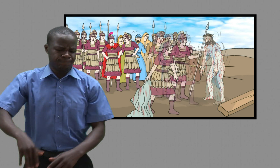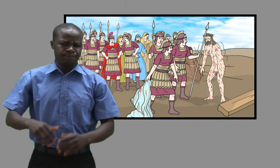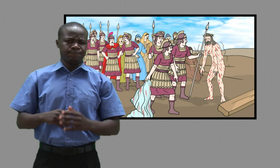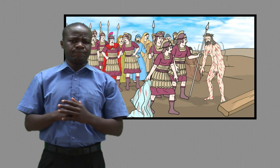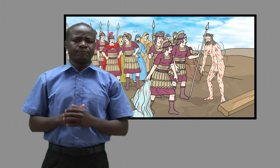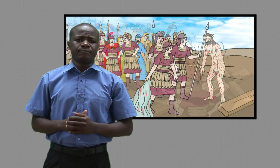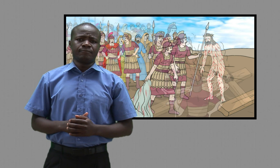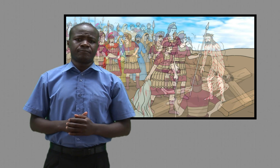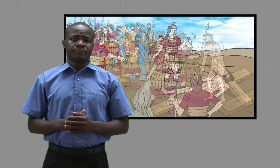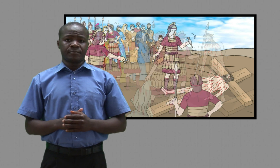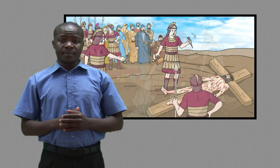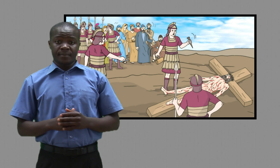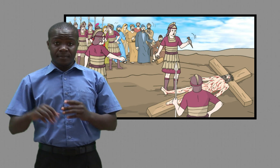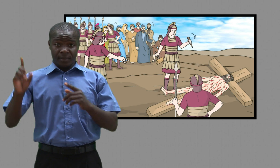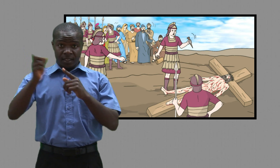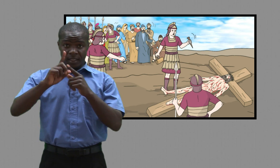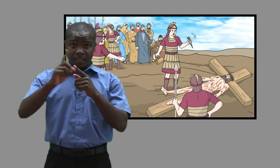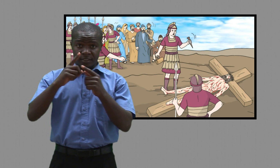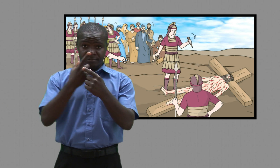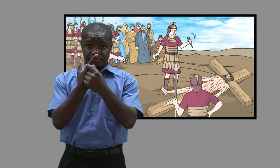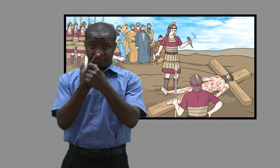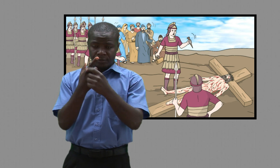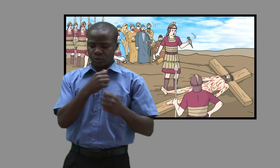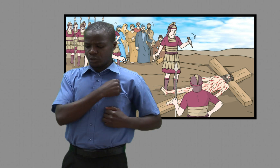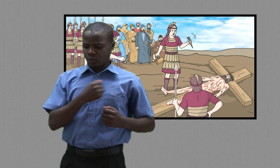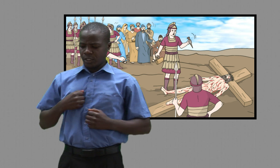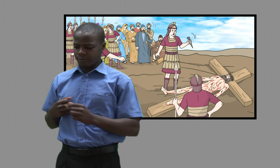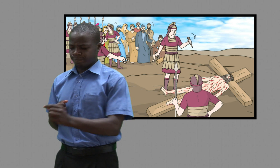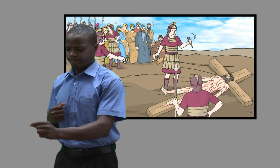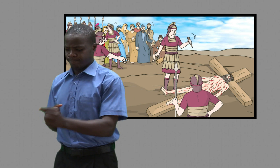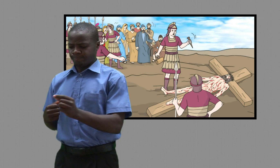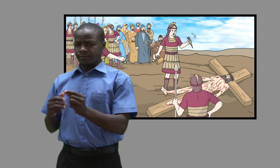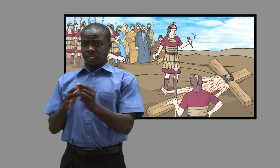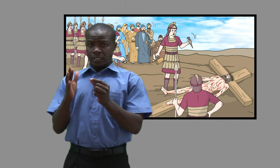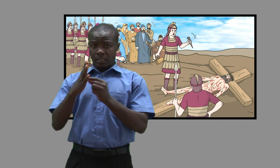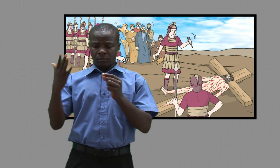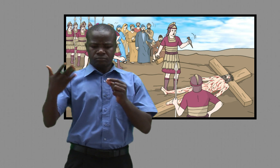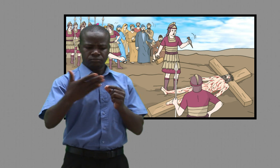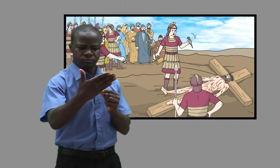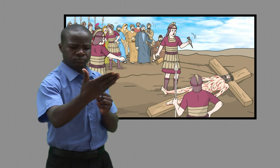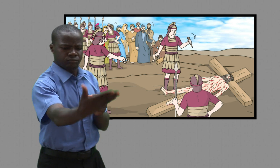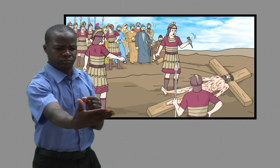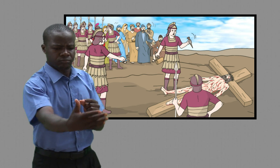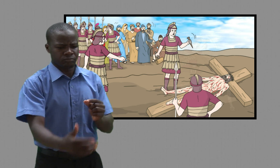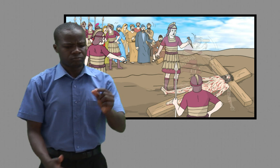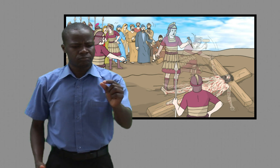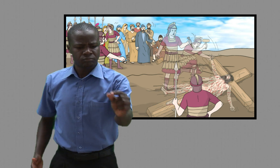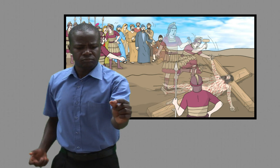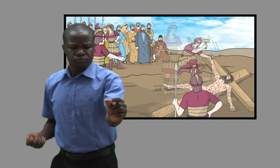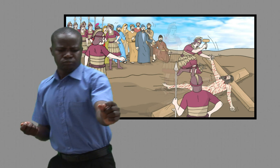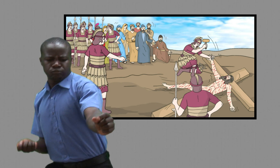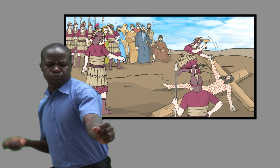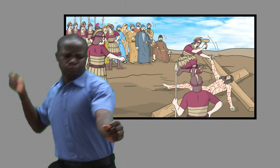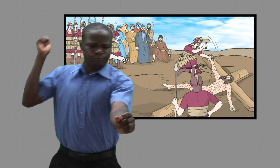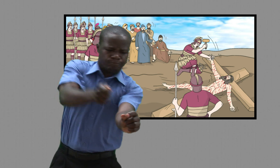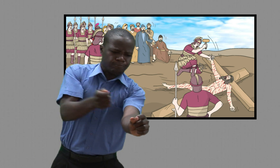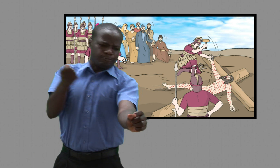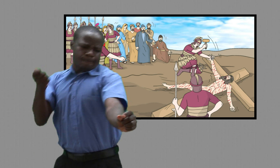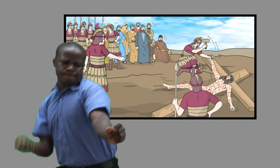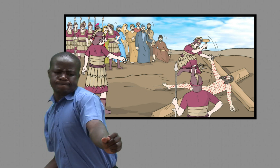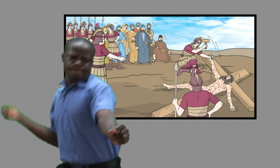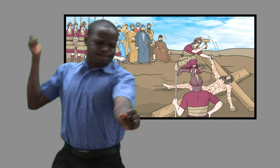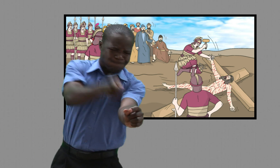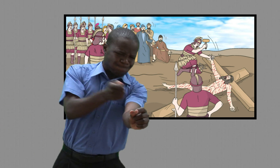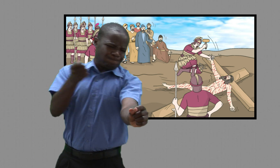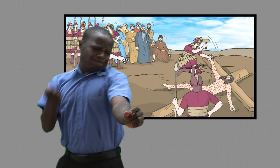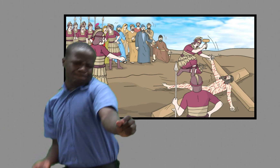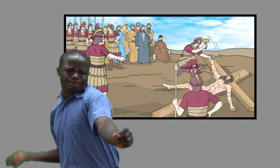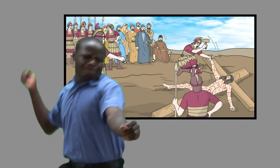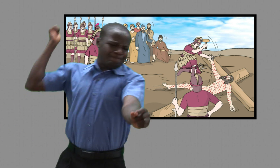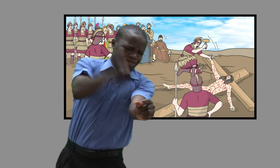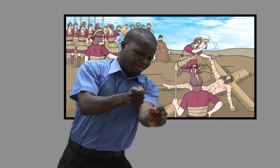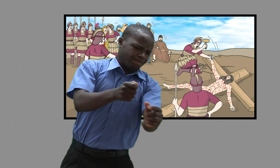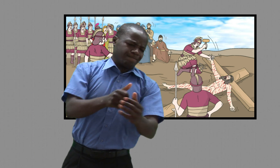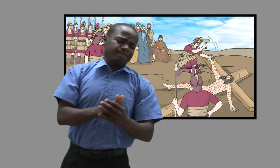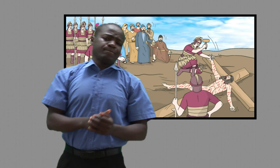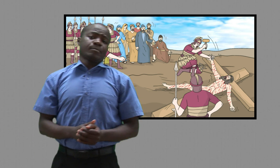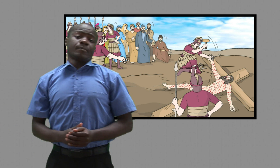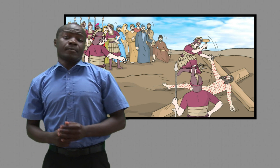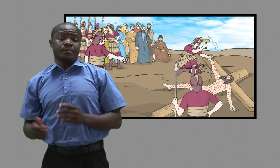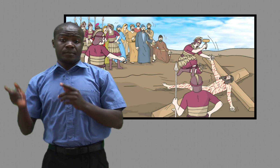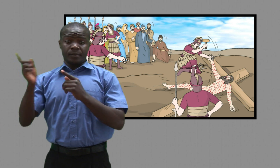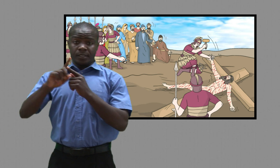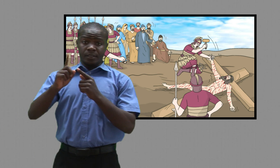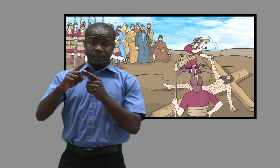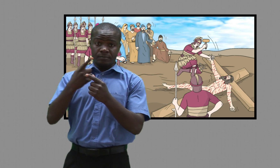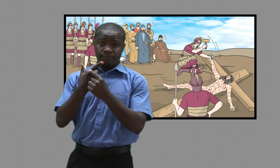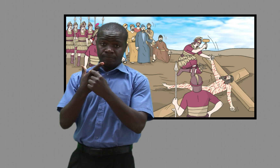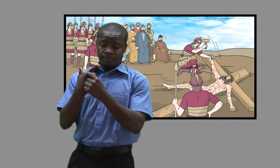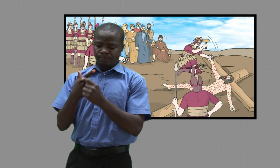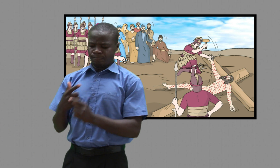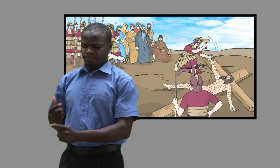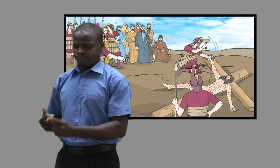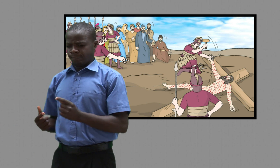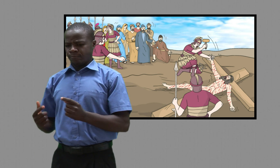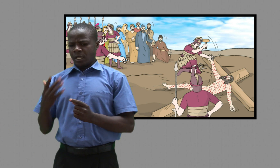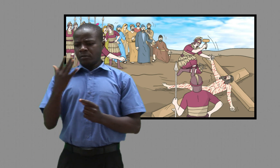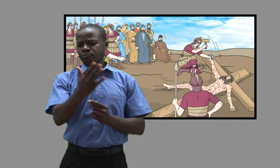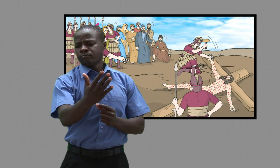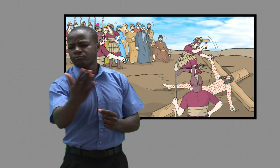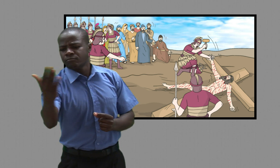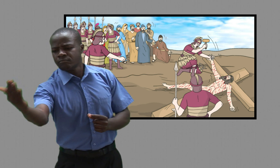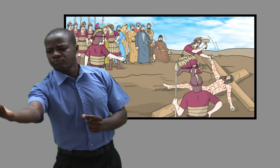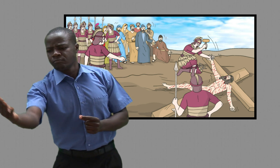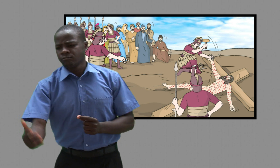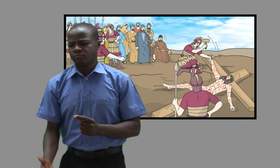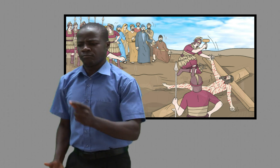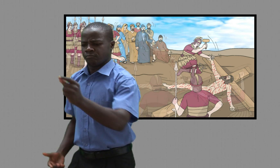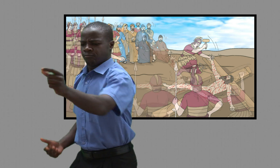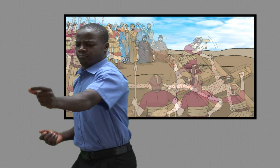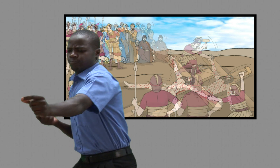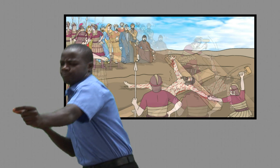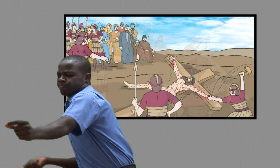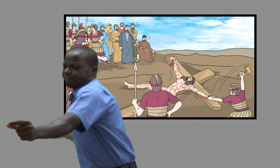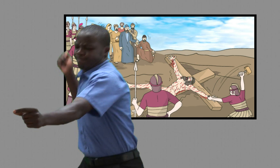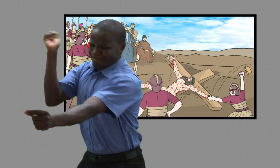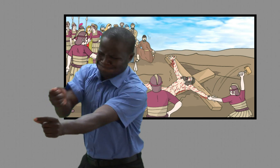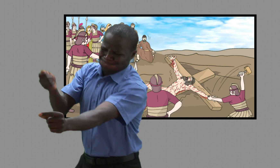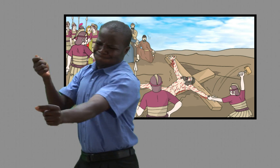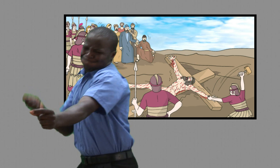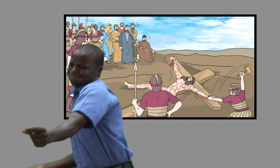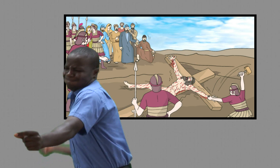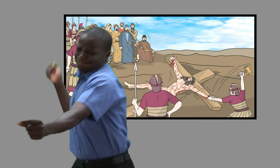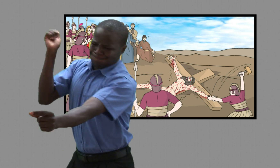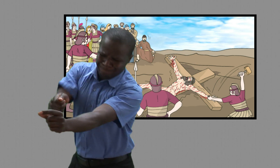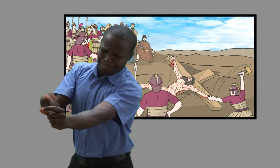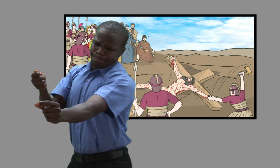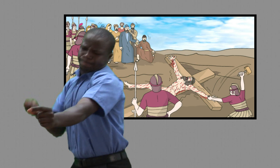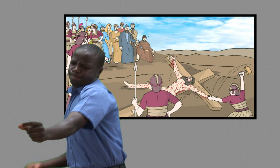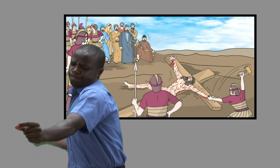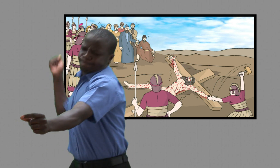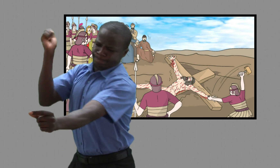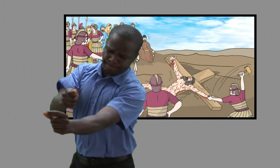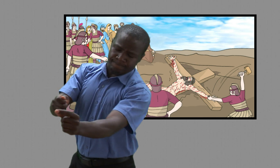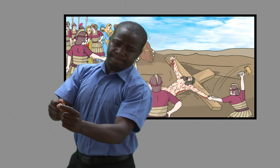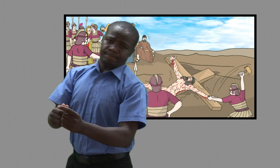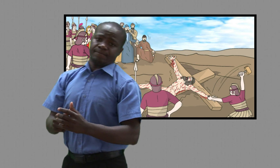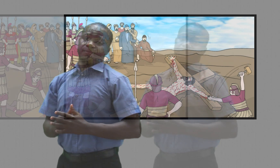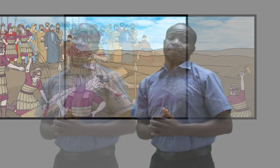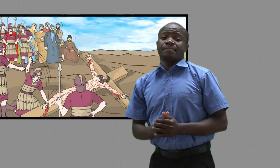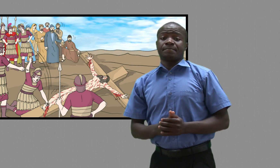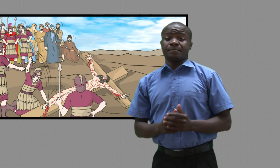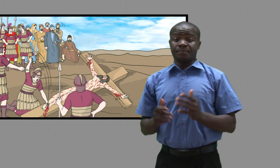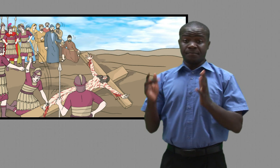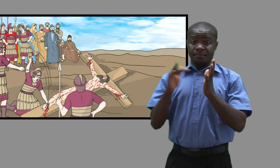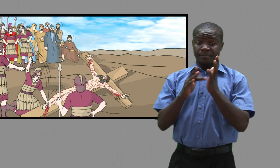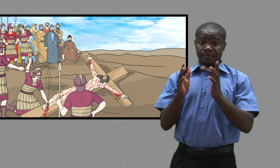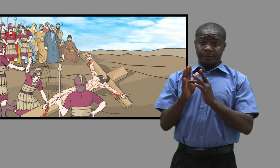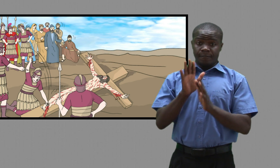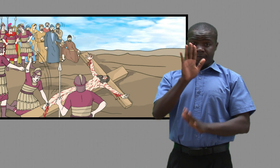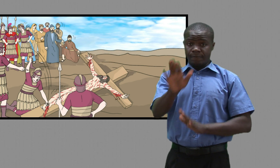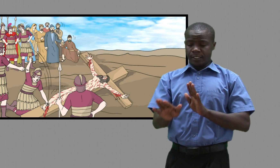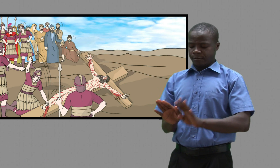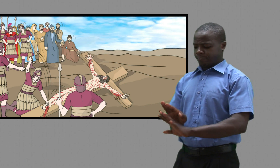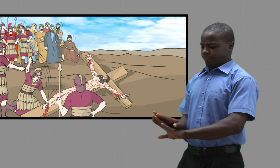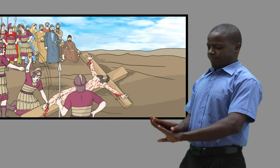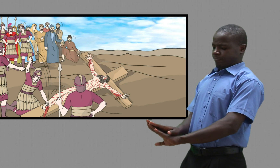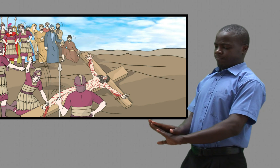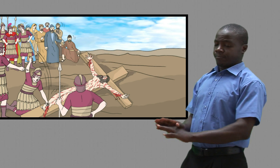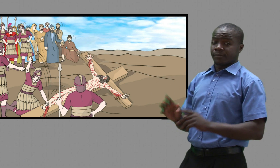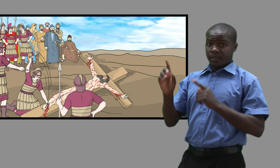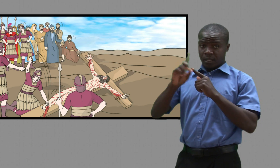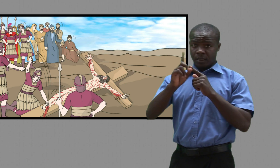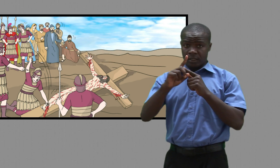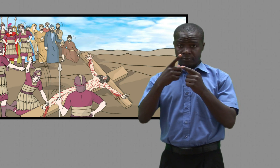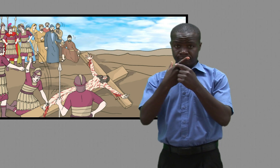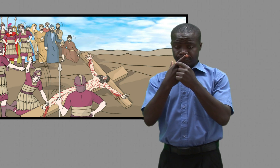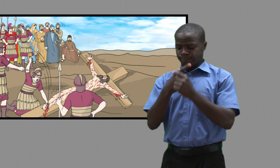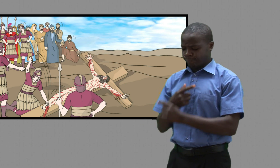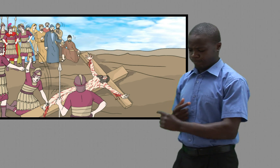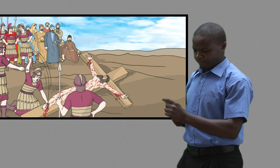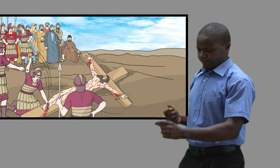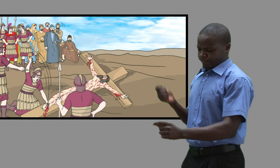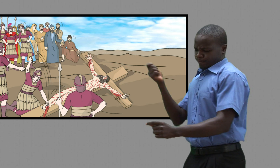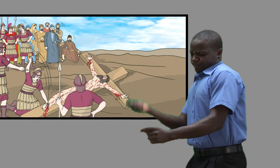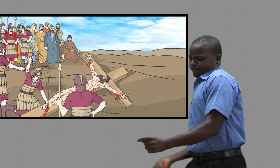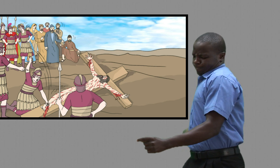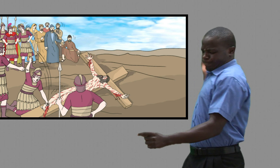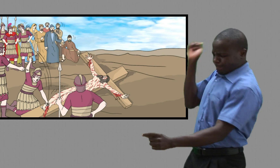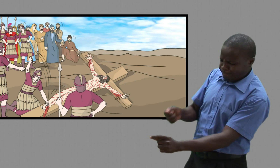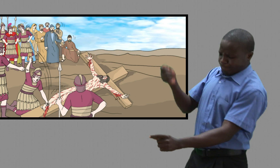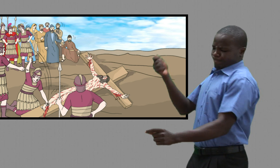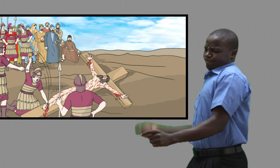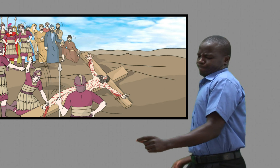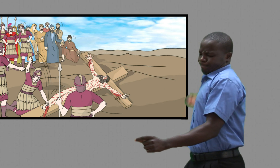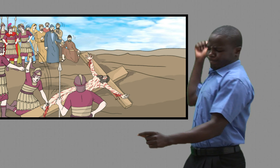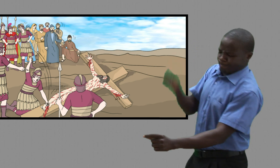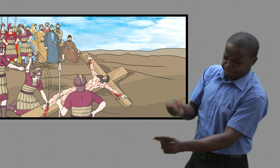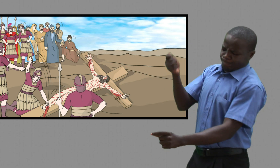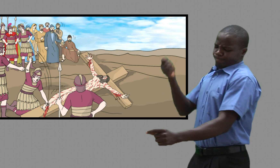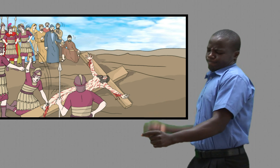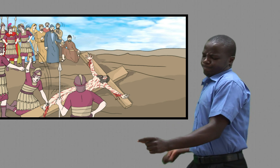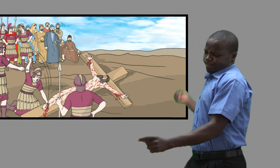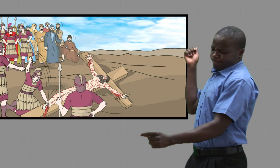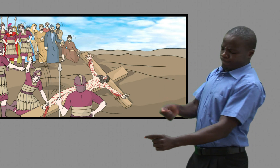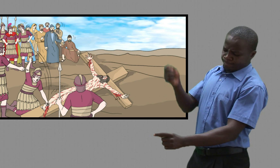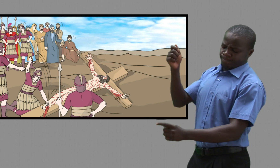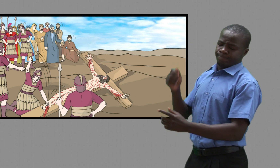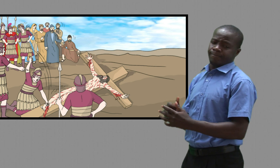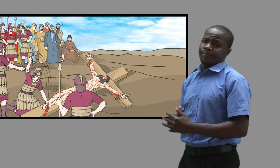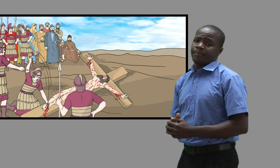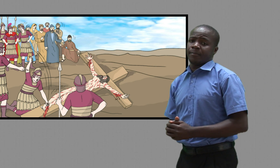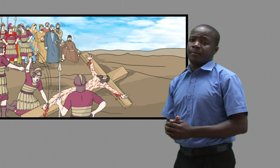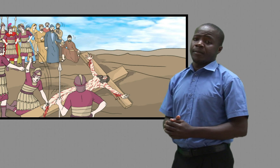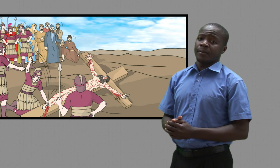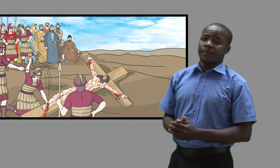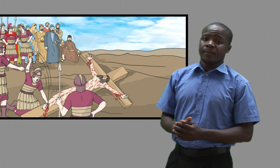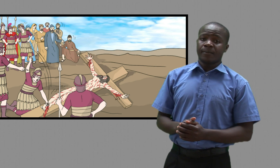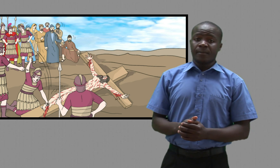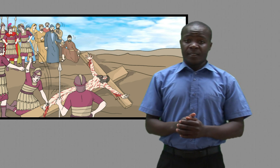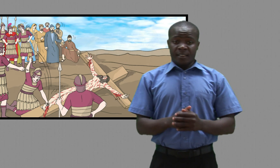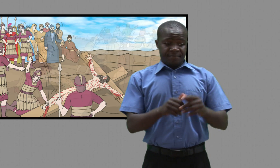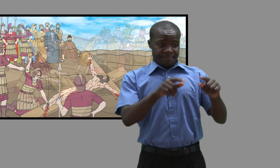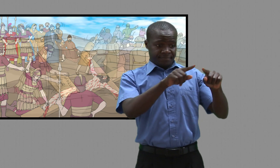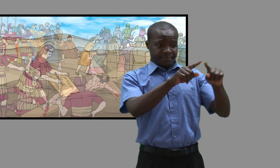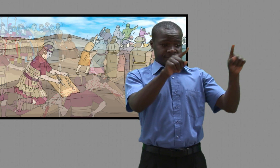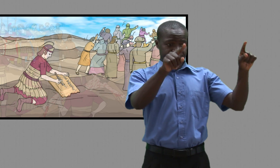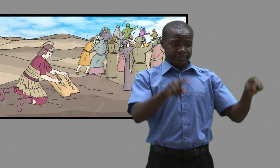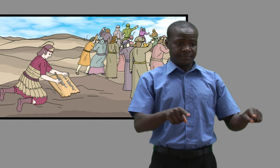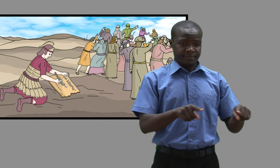When they had crucified Him, they divided up His garments by casting lots.